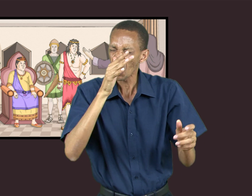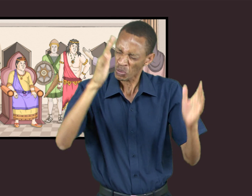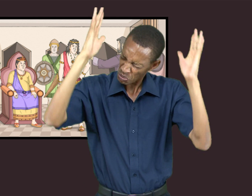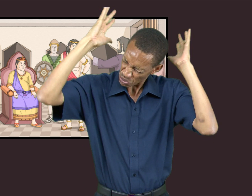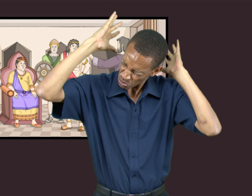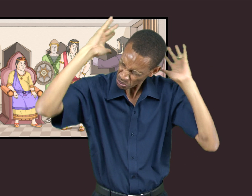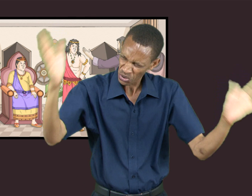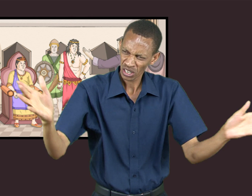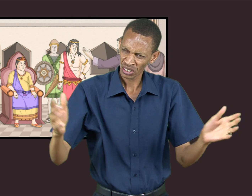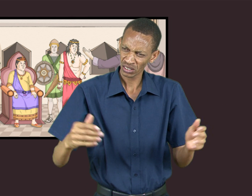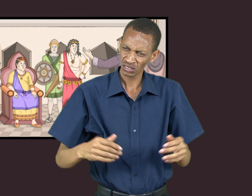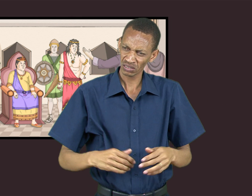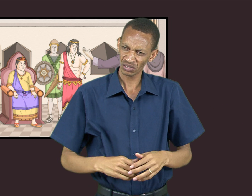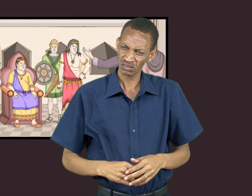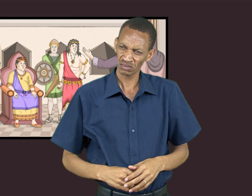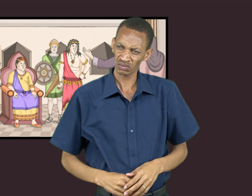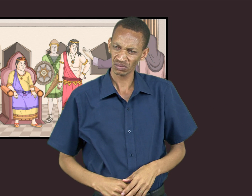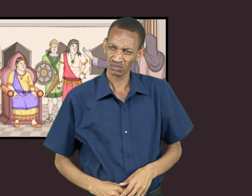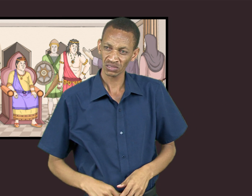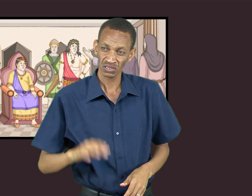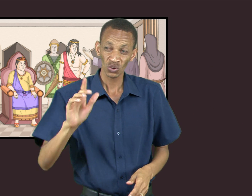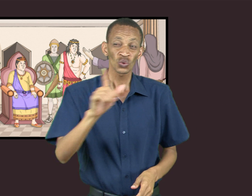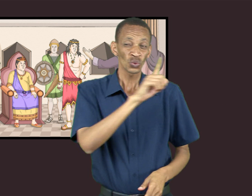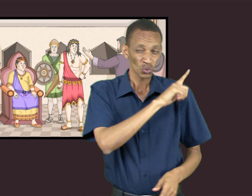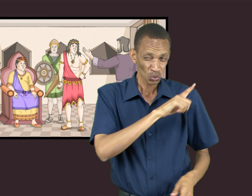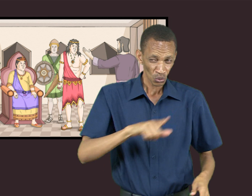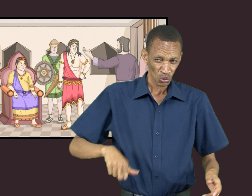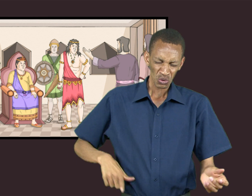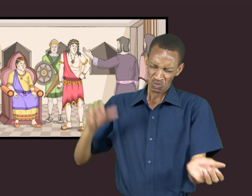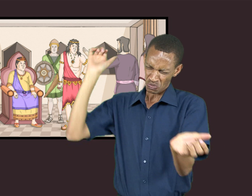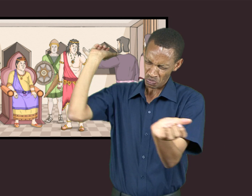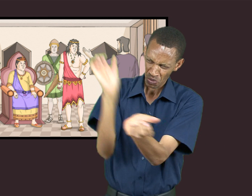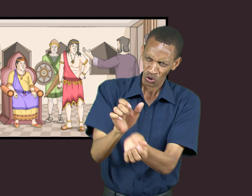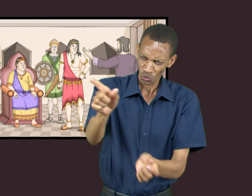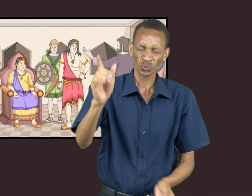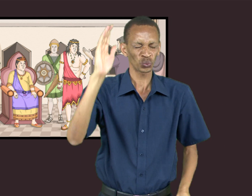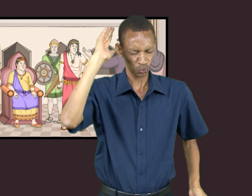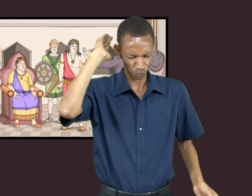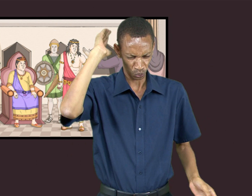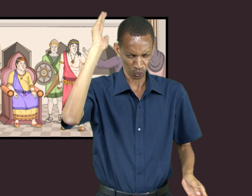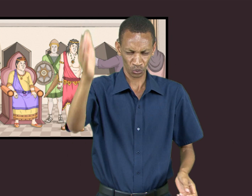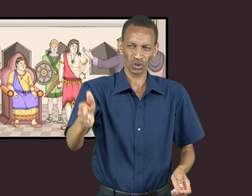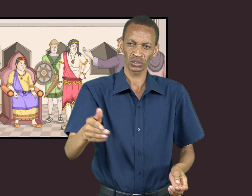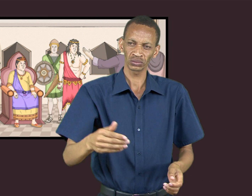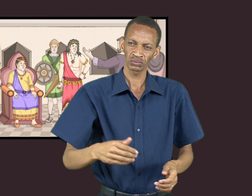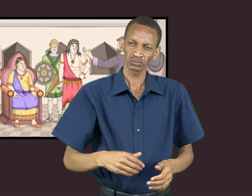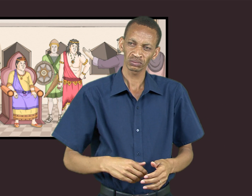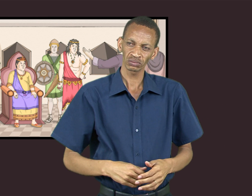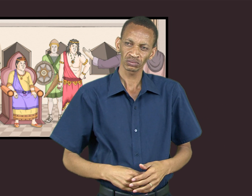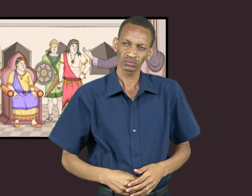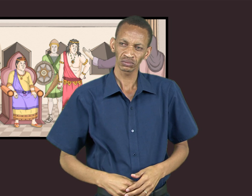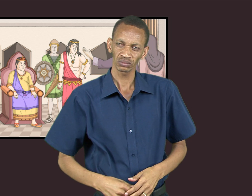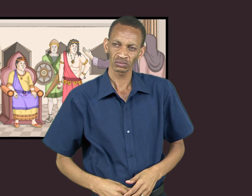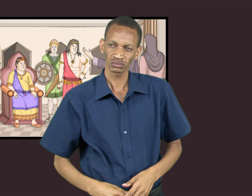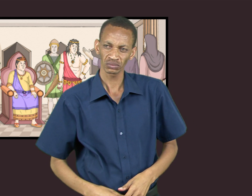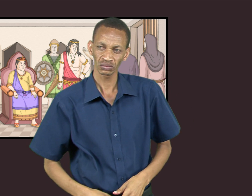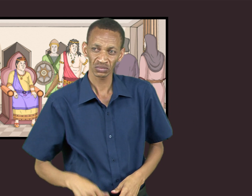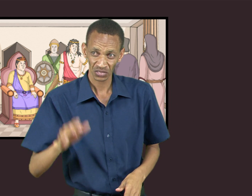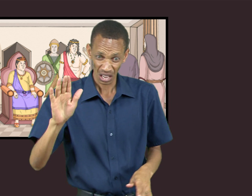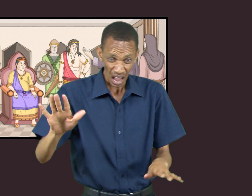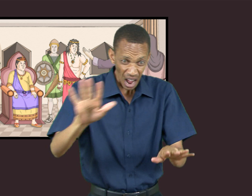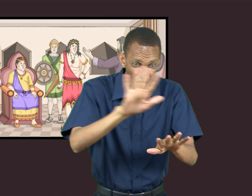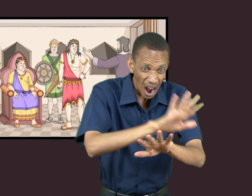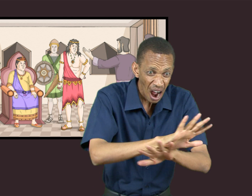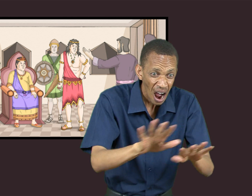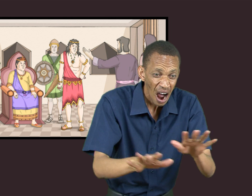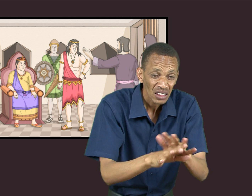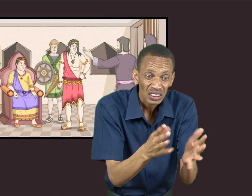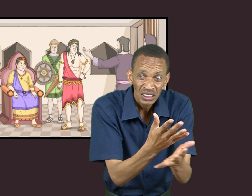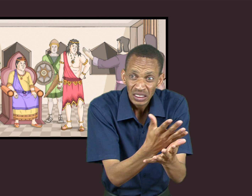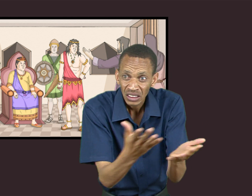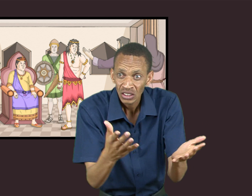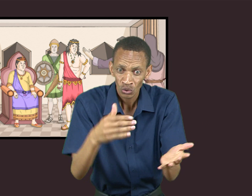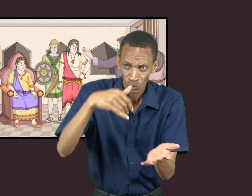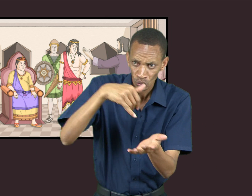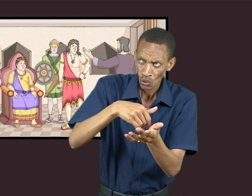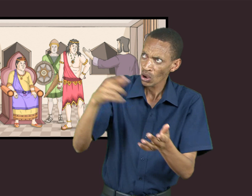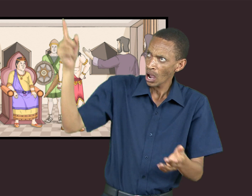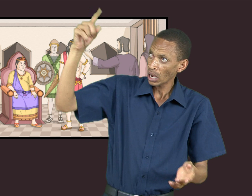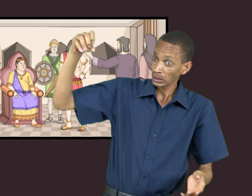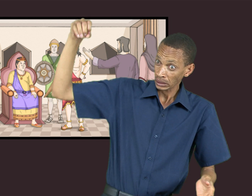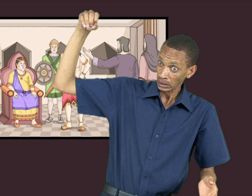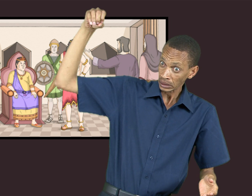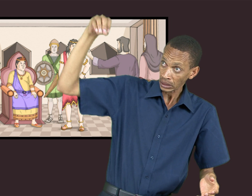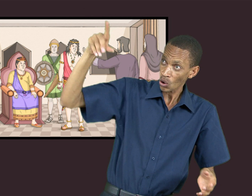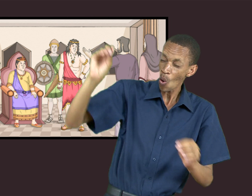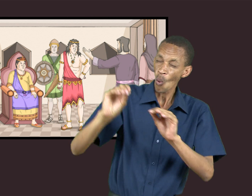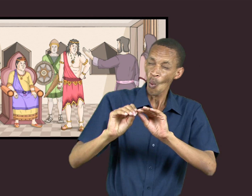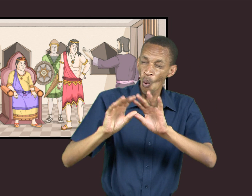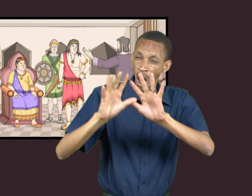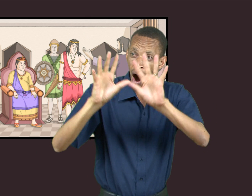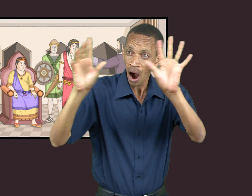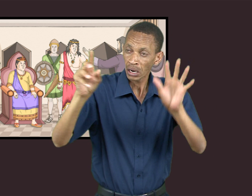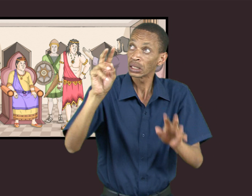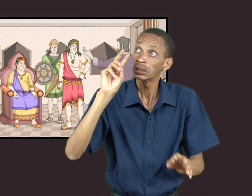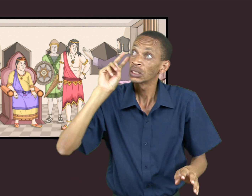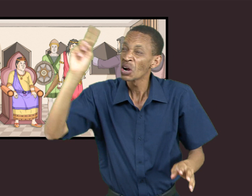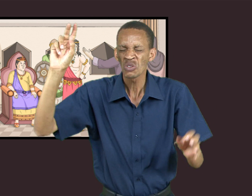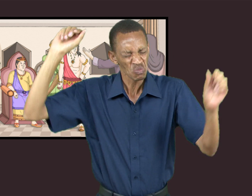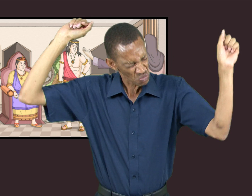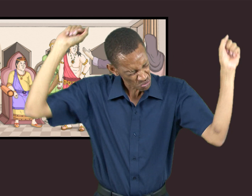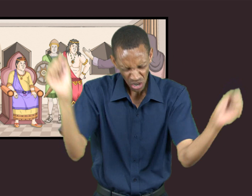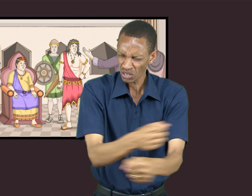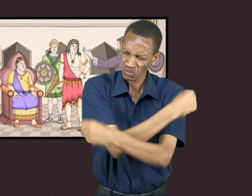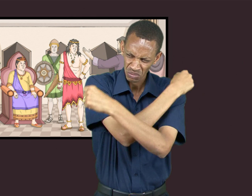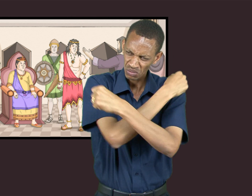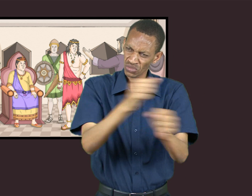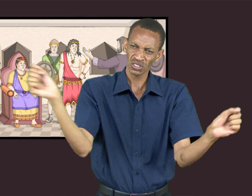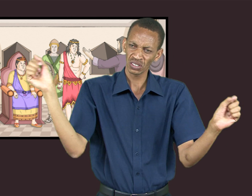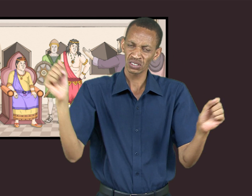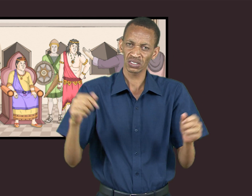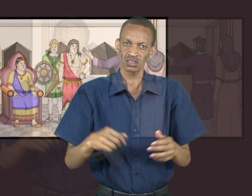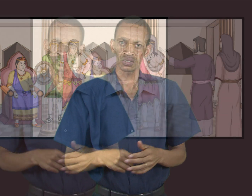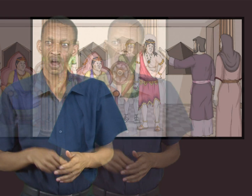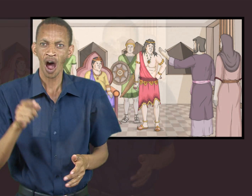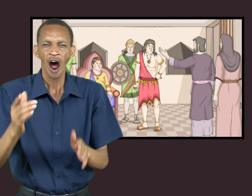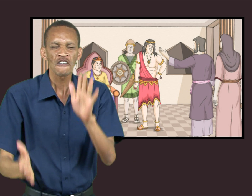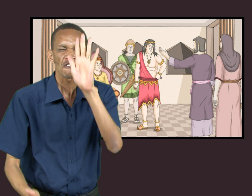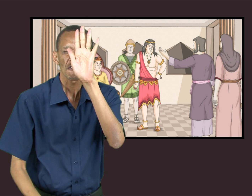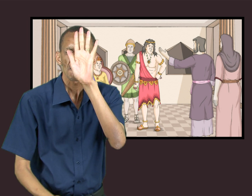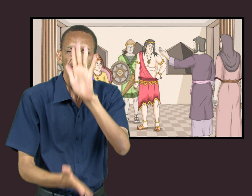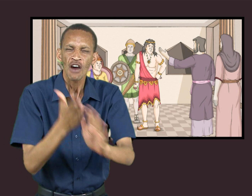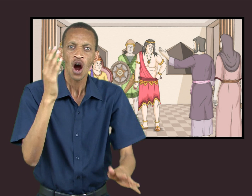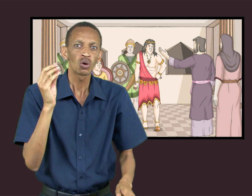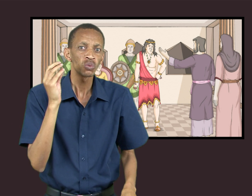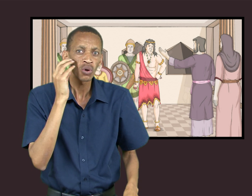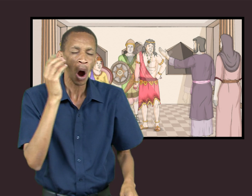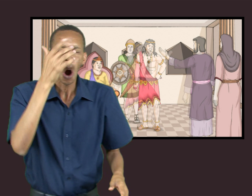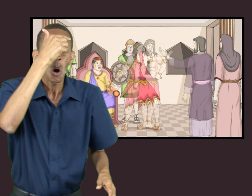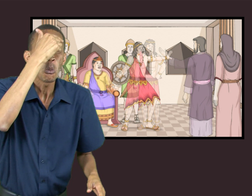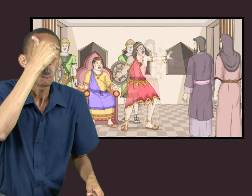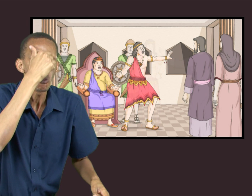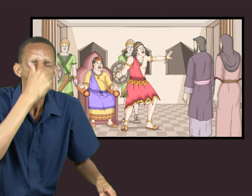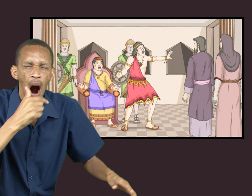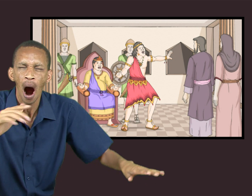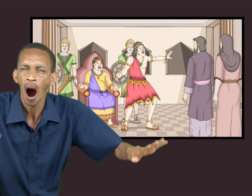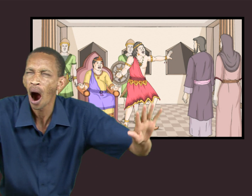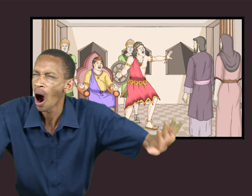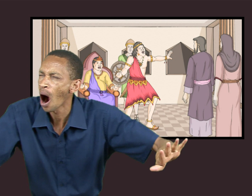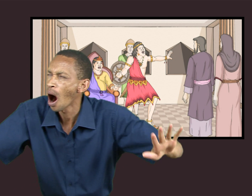Now look, the hand of the Lord is against you, and for a time you will be blind and unable to see the light of the sun.”